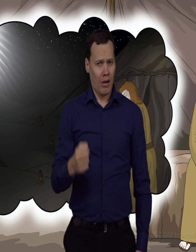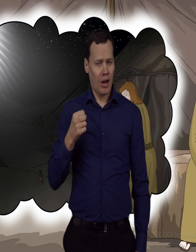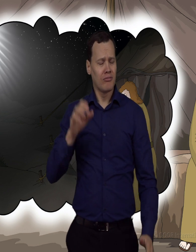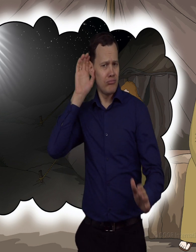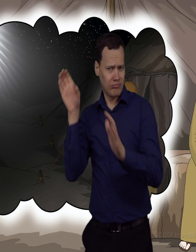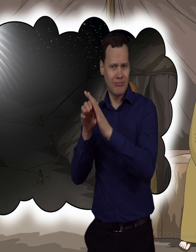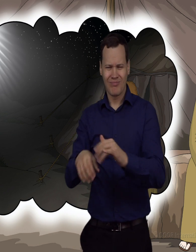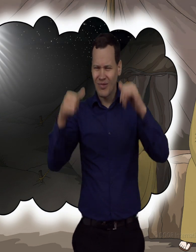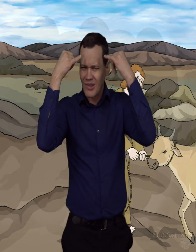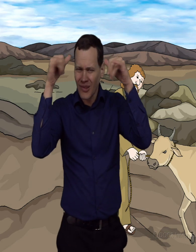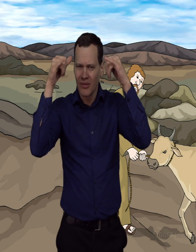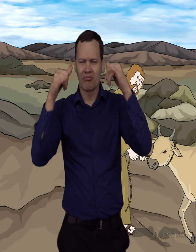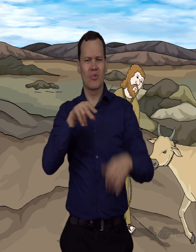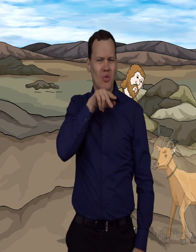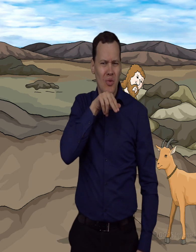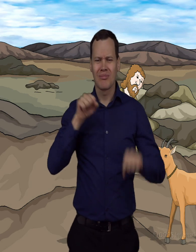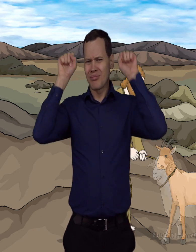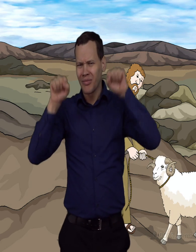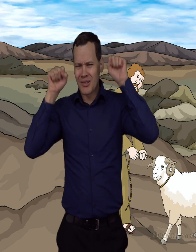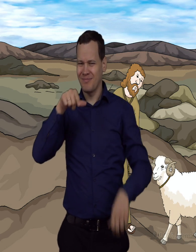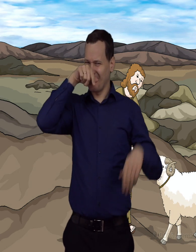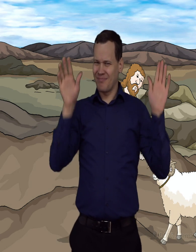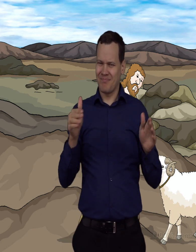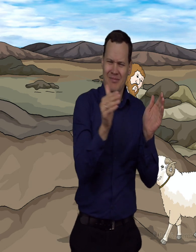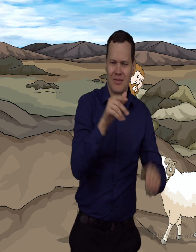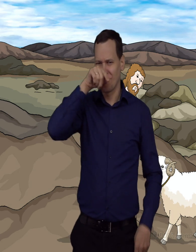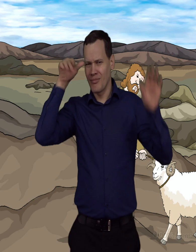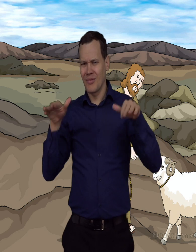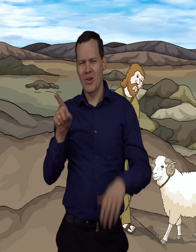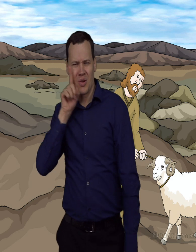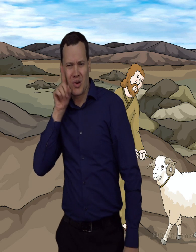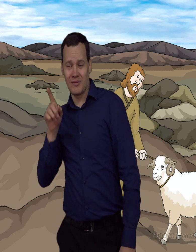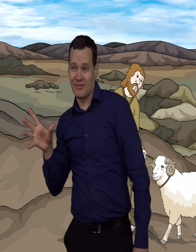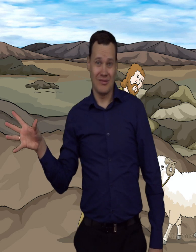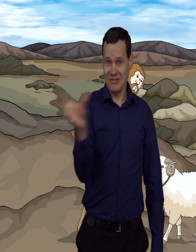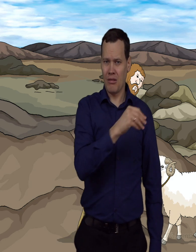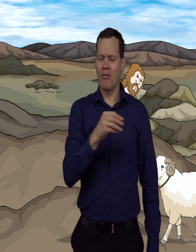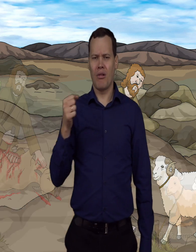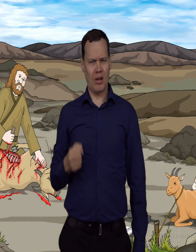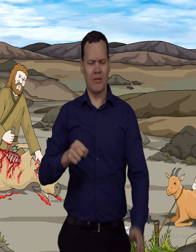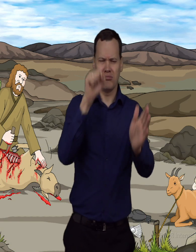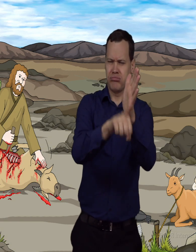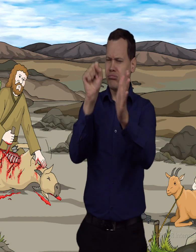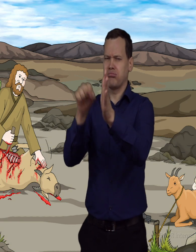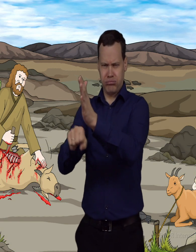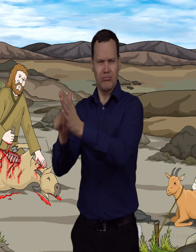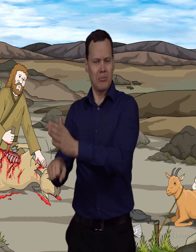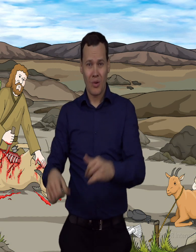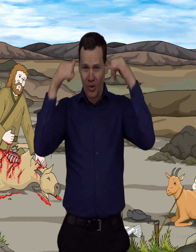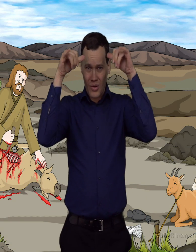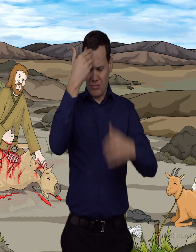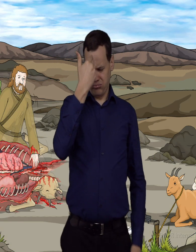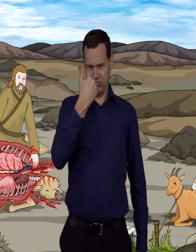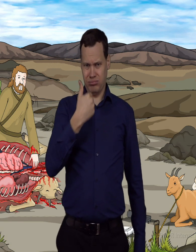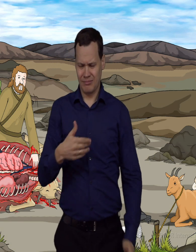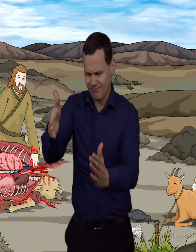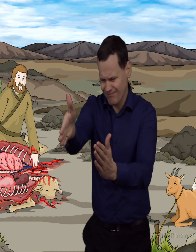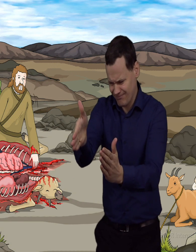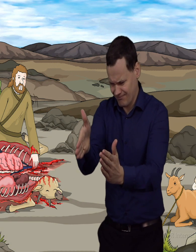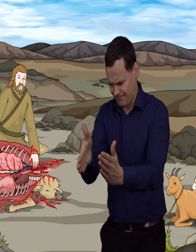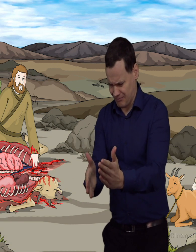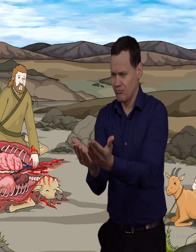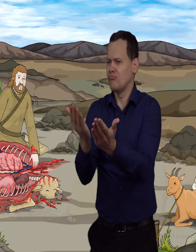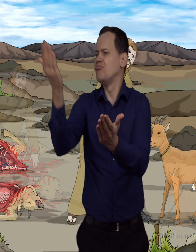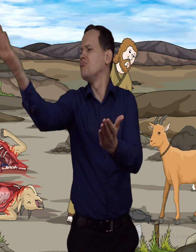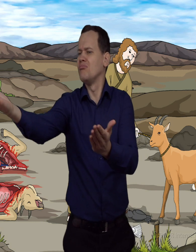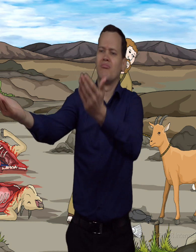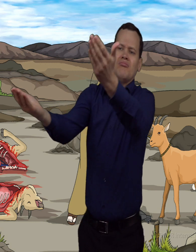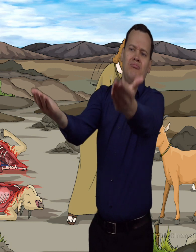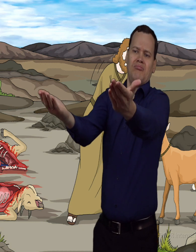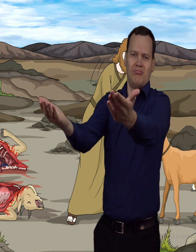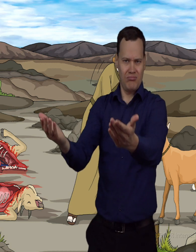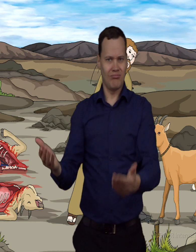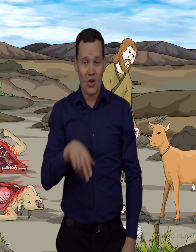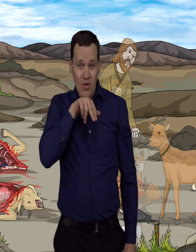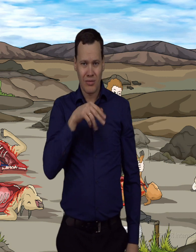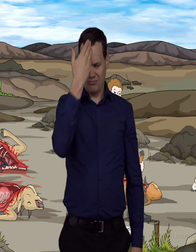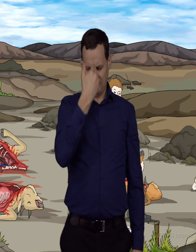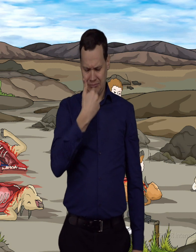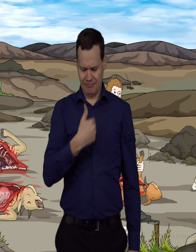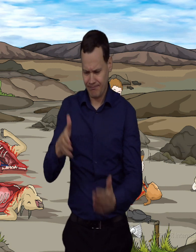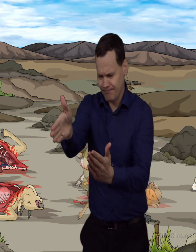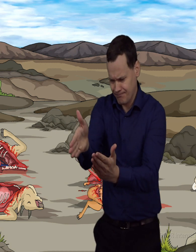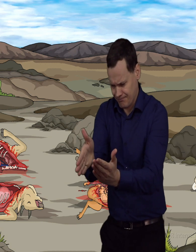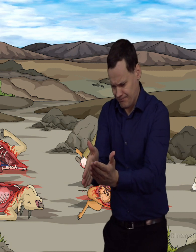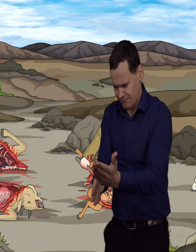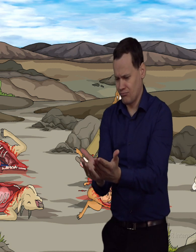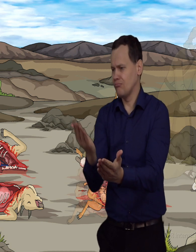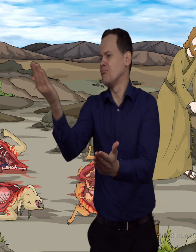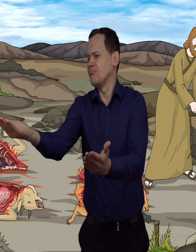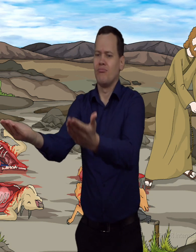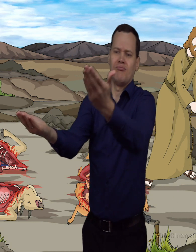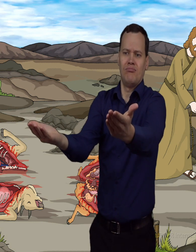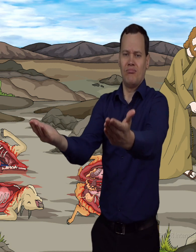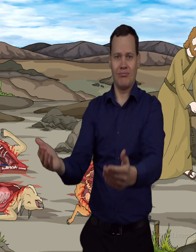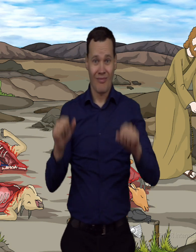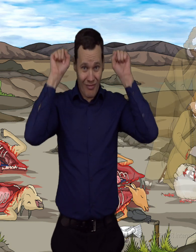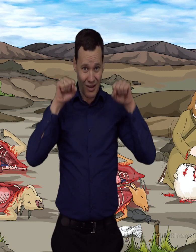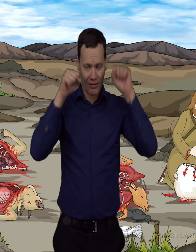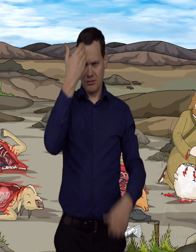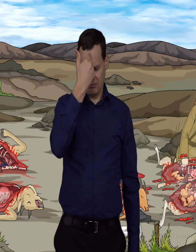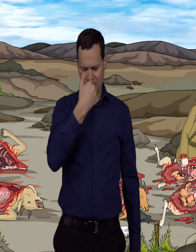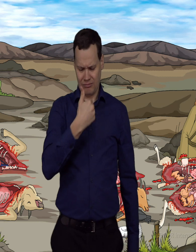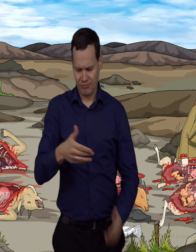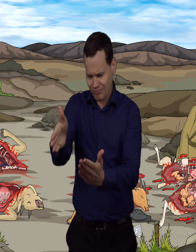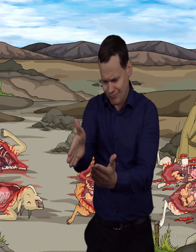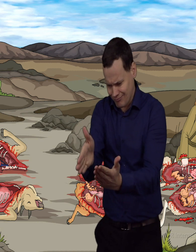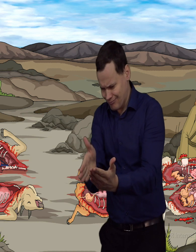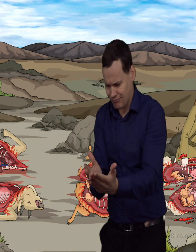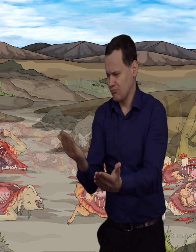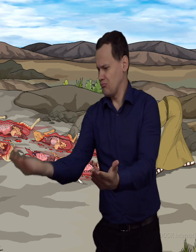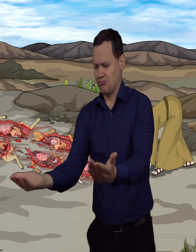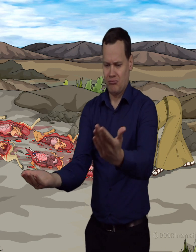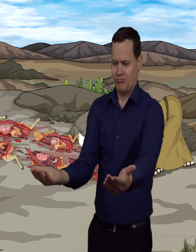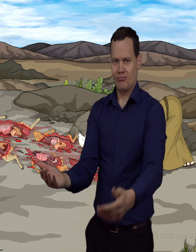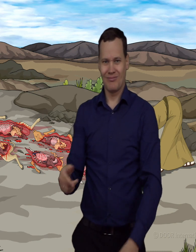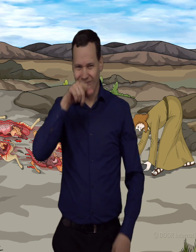So Abram brought all these to Him, split each of them down the middle, and laid the halves opposite each other.